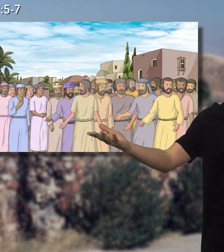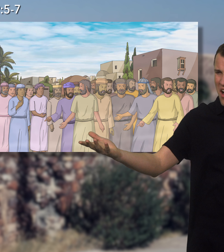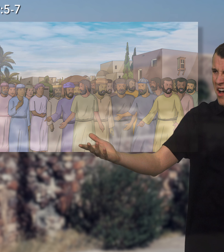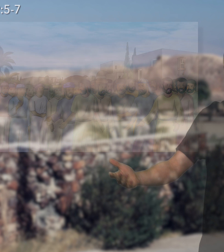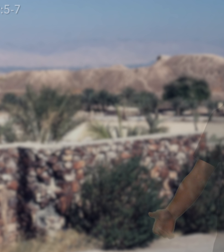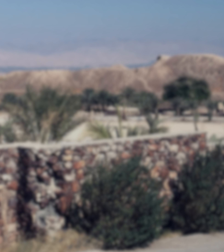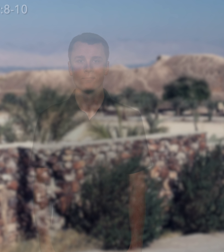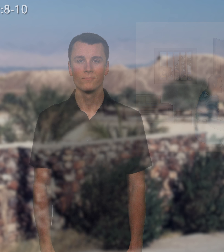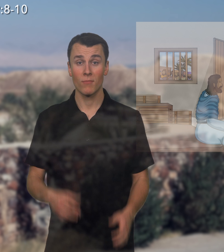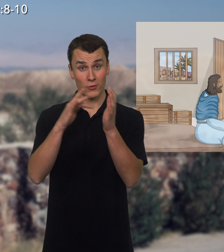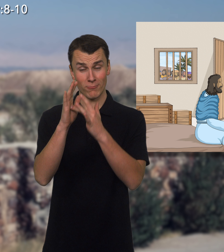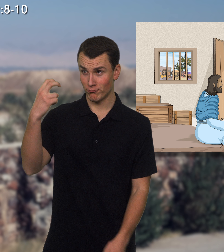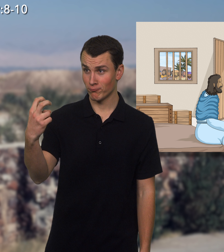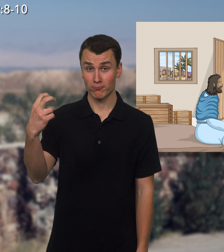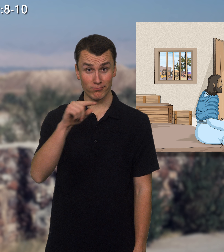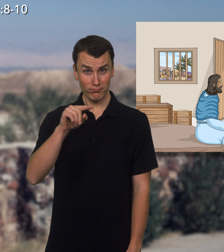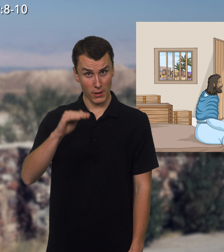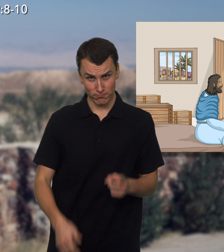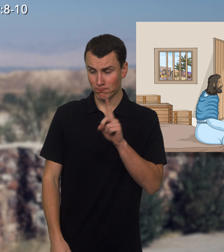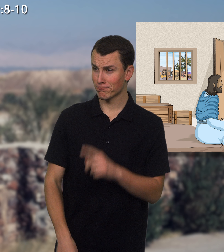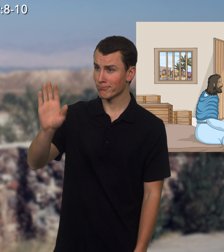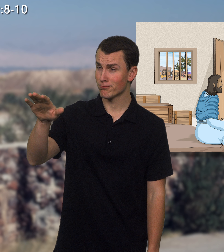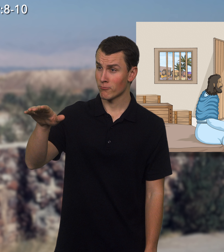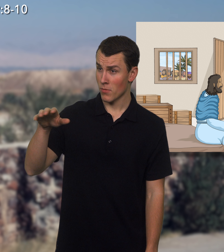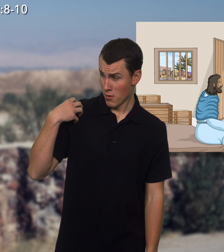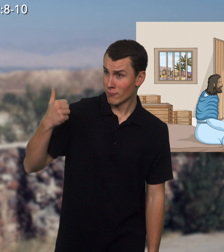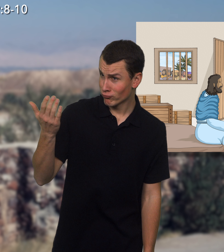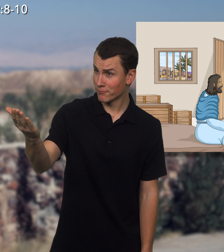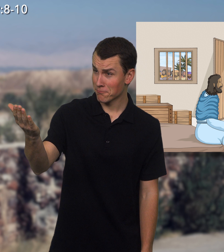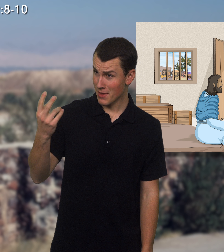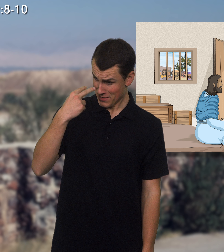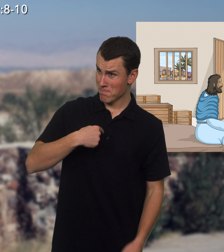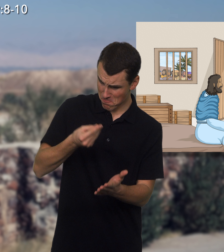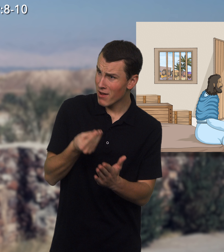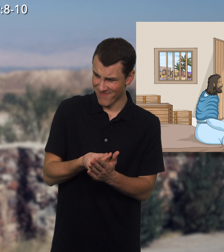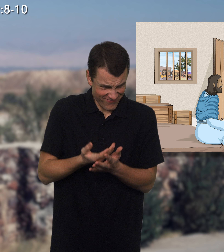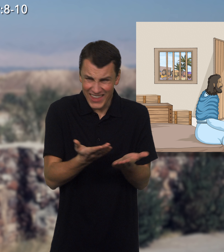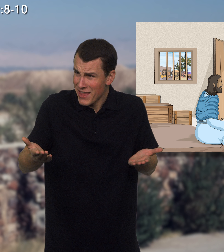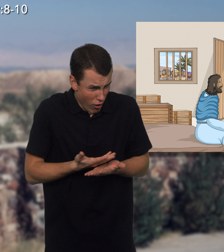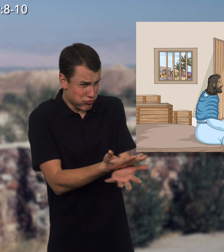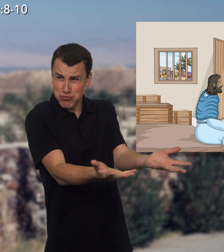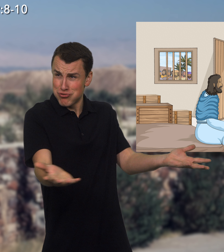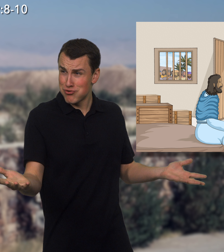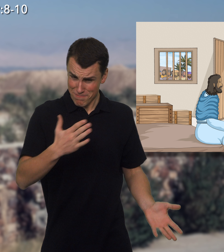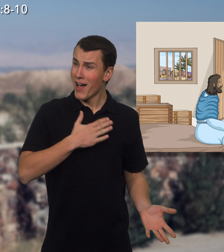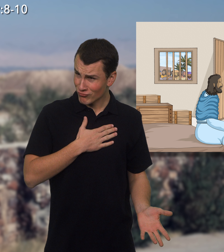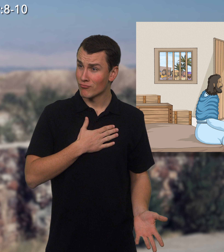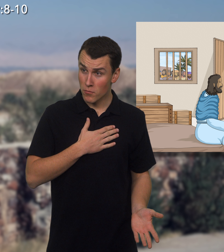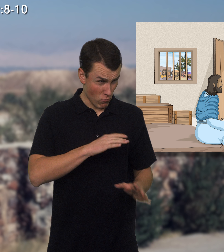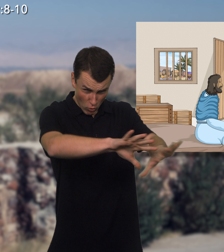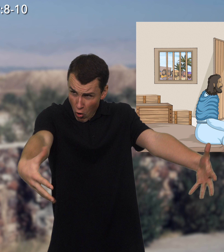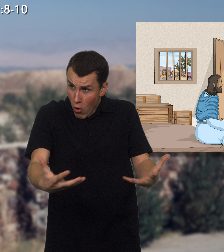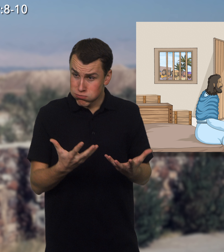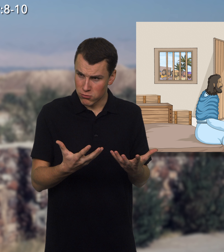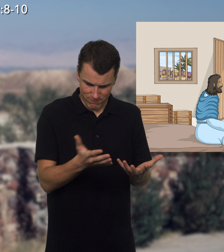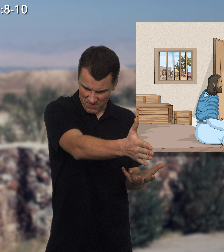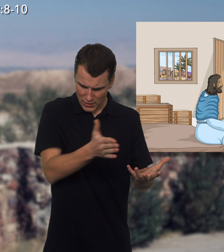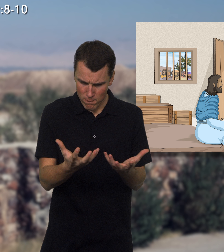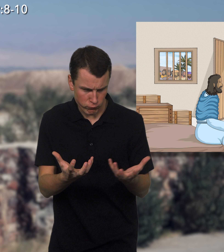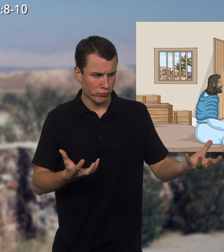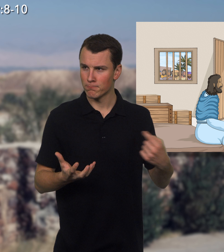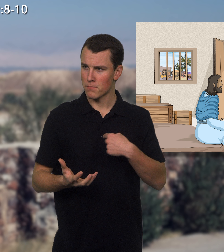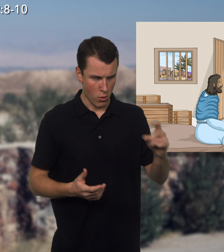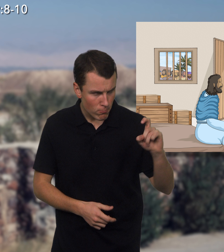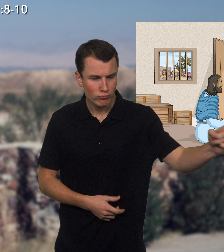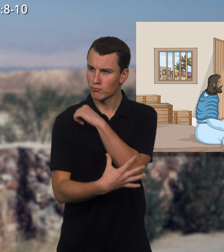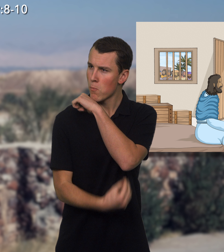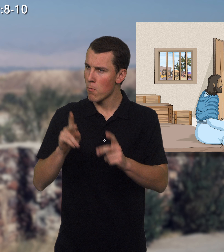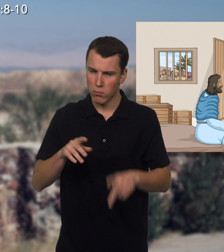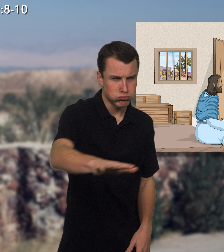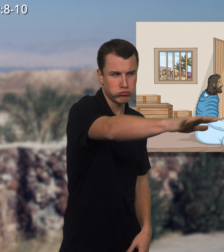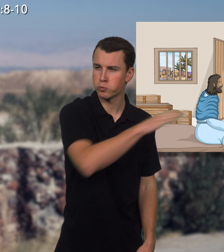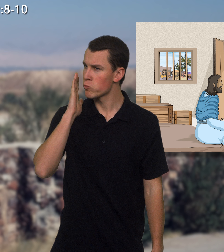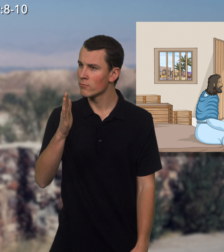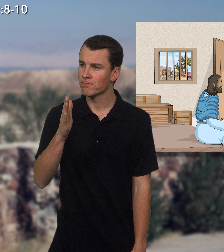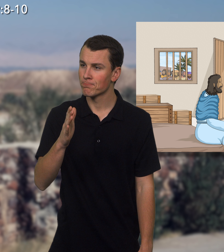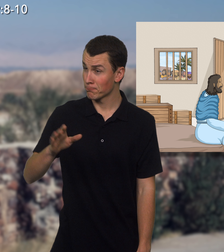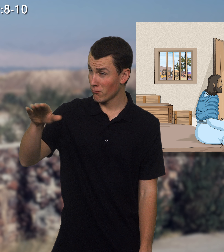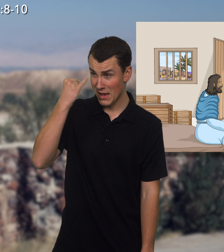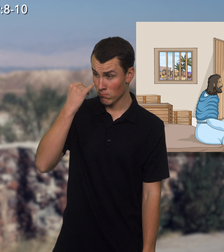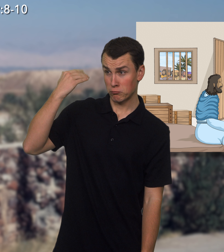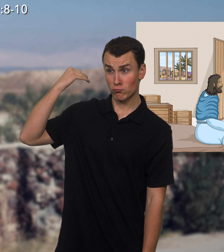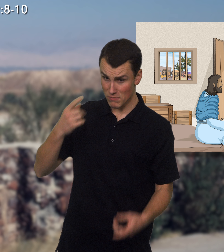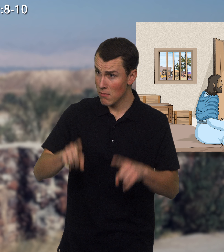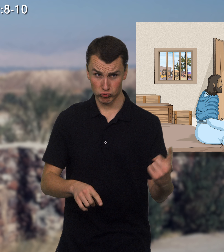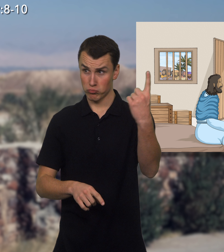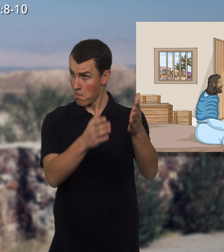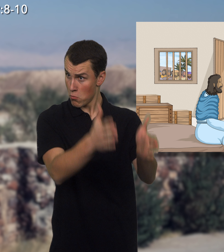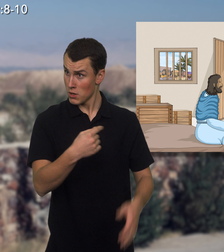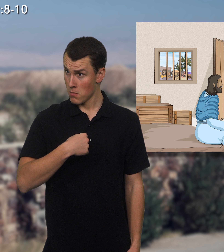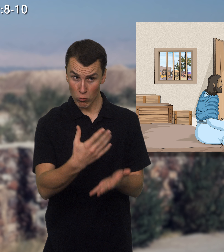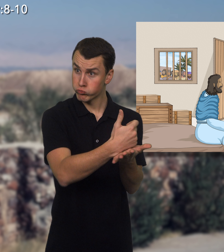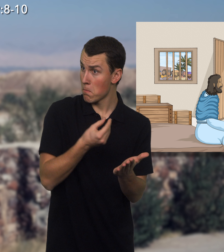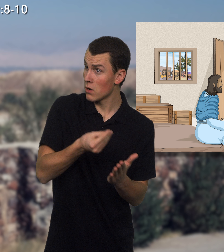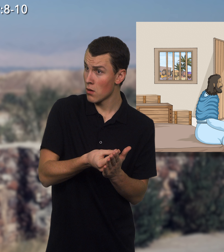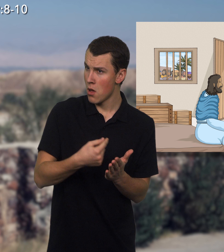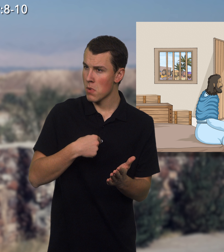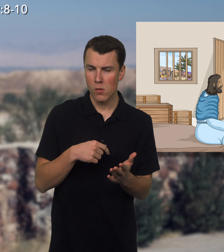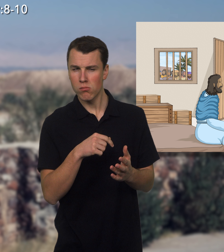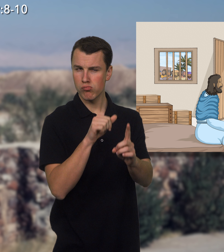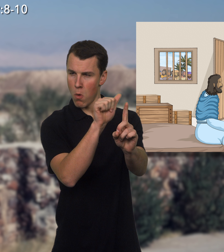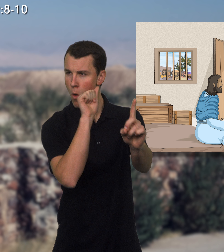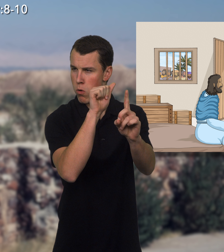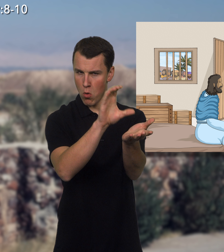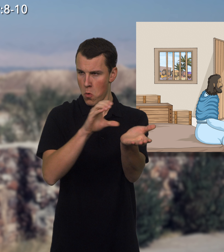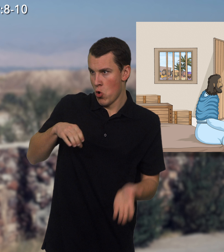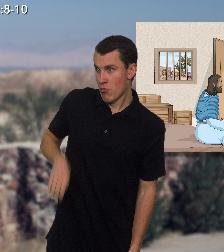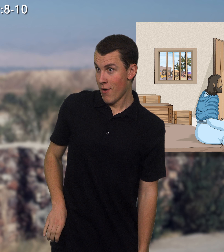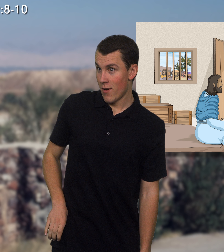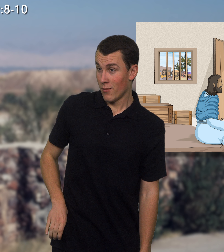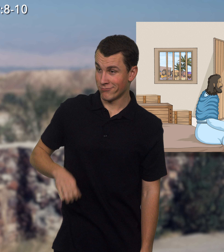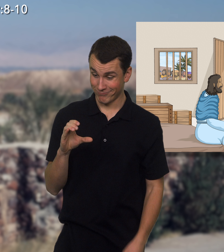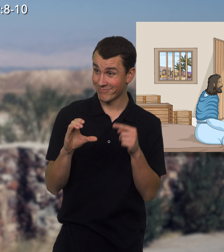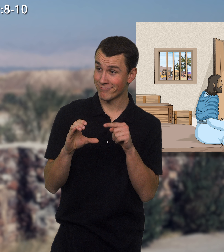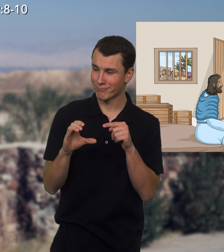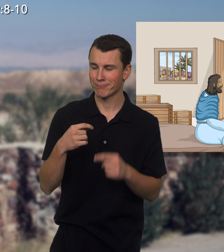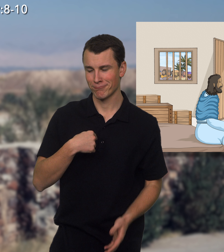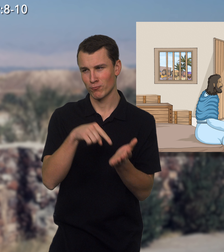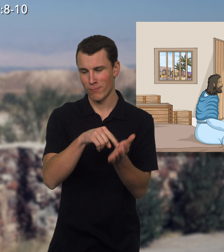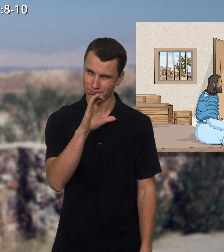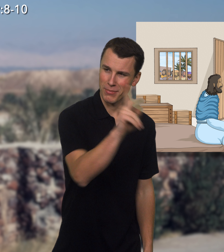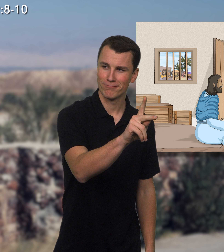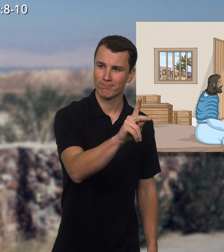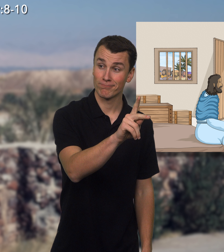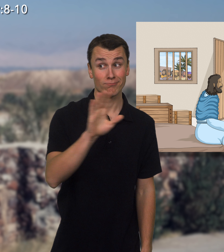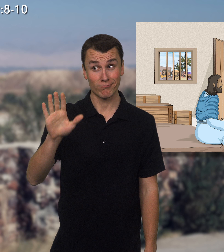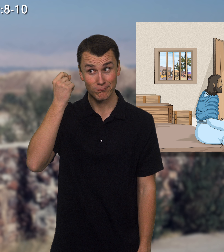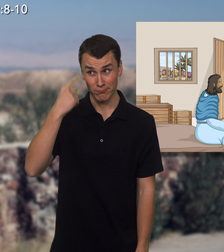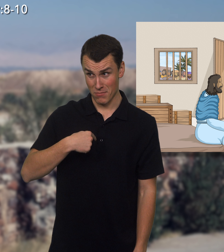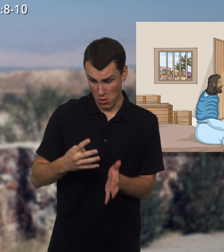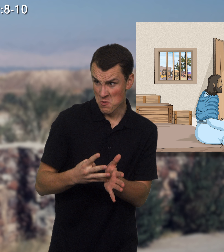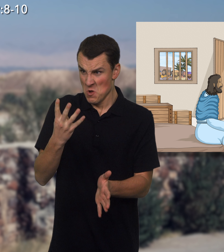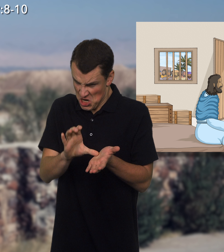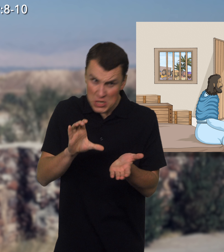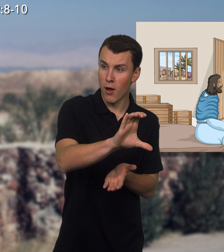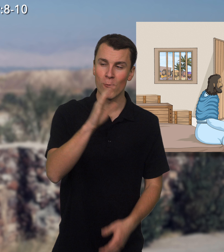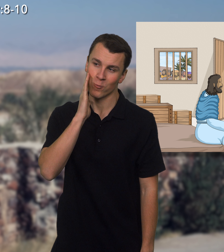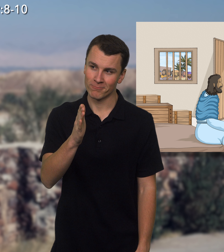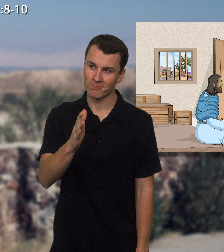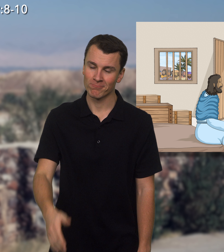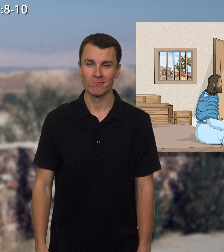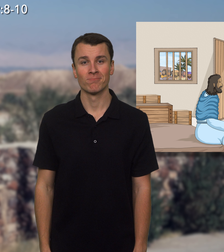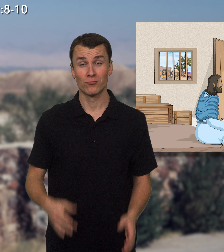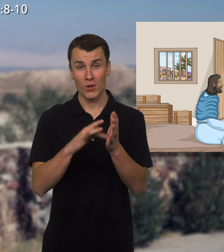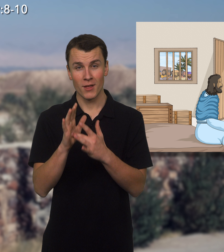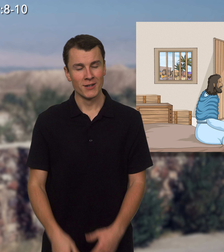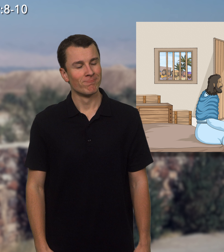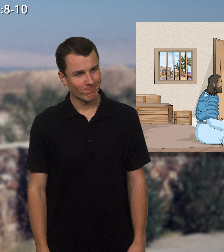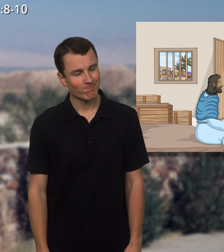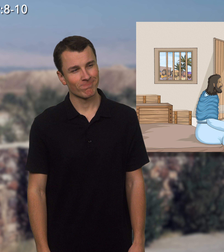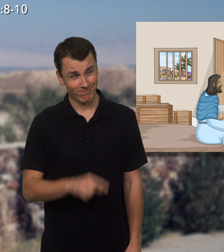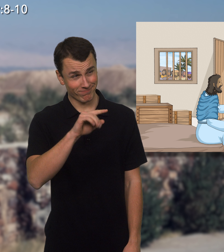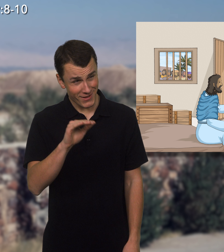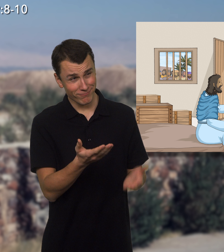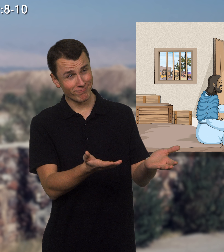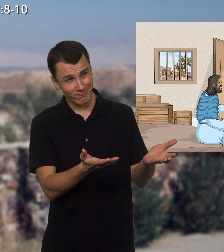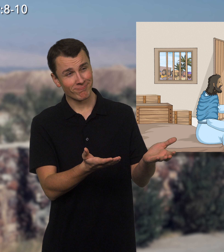But Zacchaeus stood up and said to the Lord, “Look, Lord, half of my possessions I give to the poor, and if I have cheated anyone, I will repay it fourfold.”